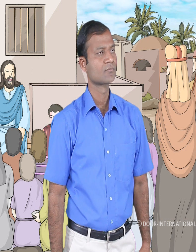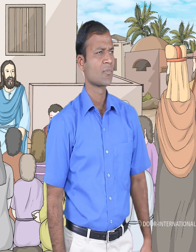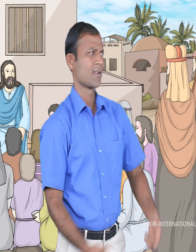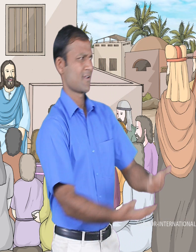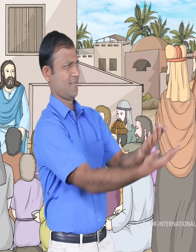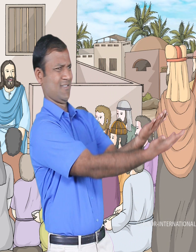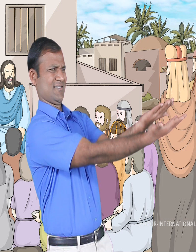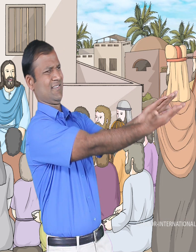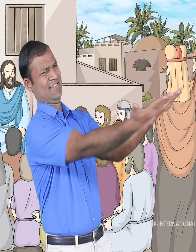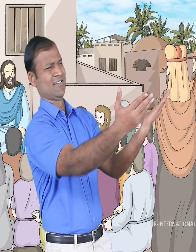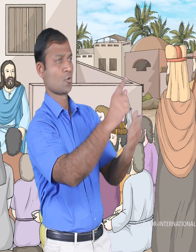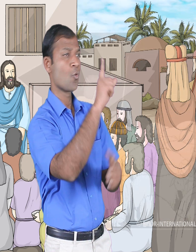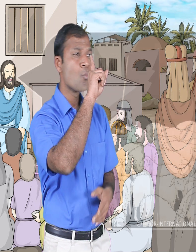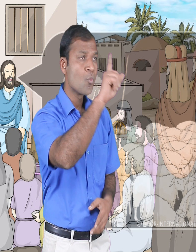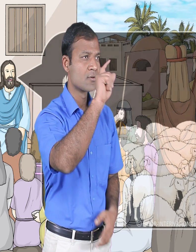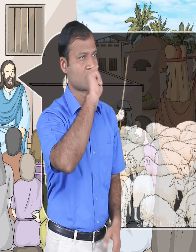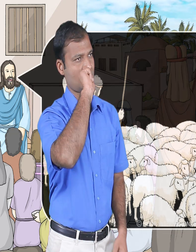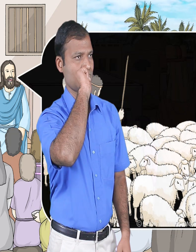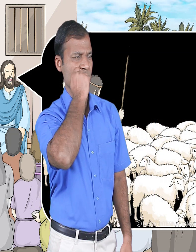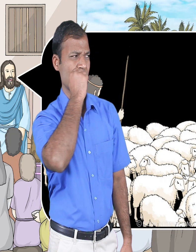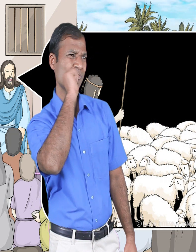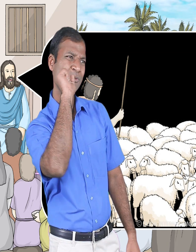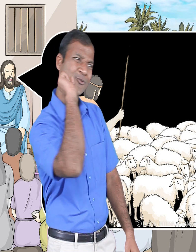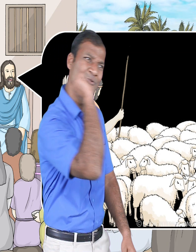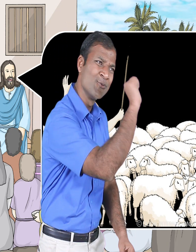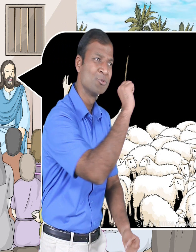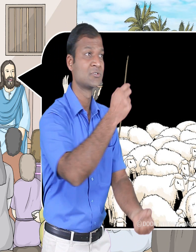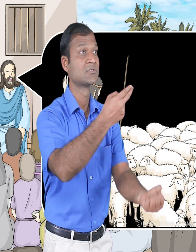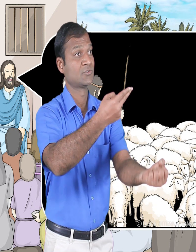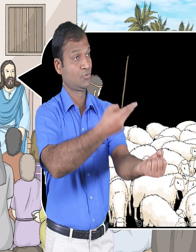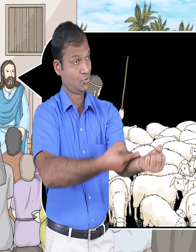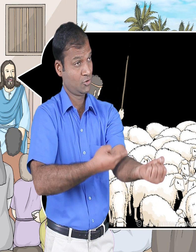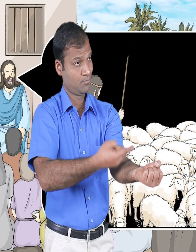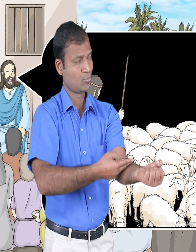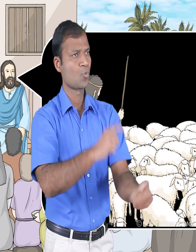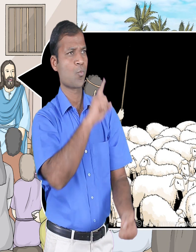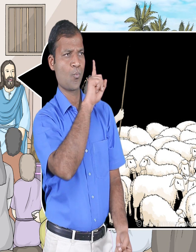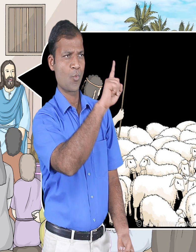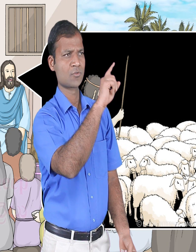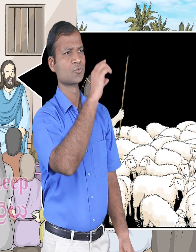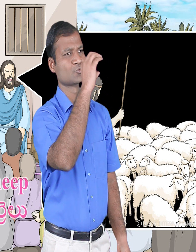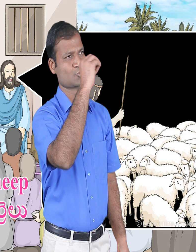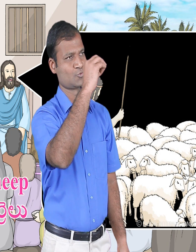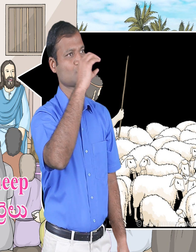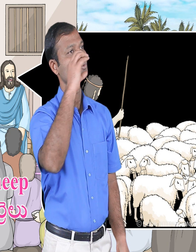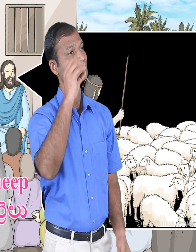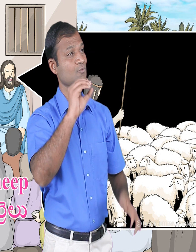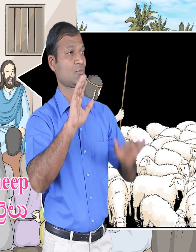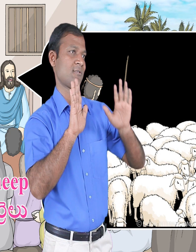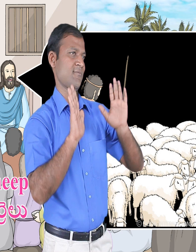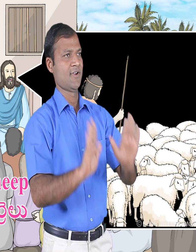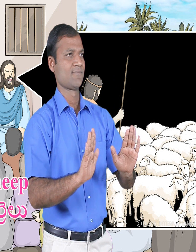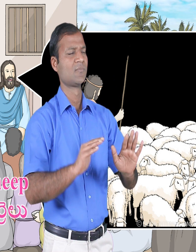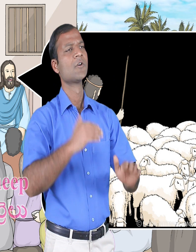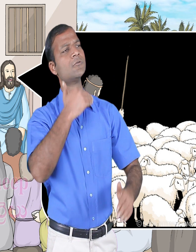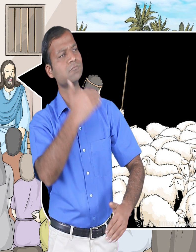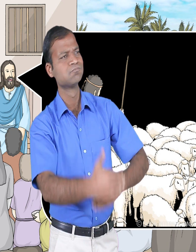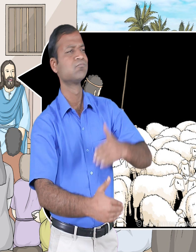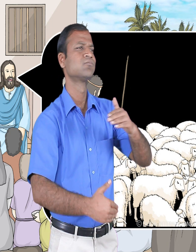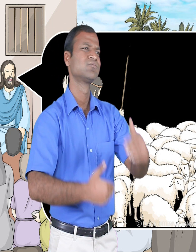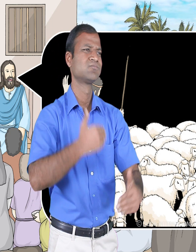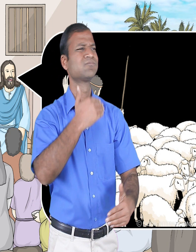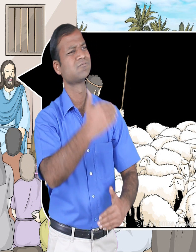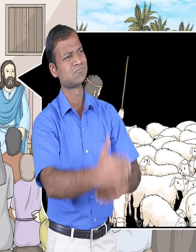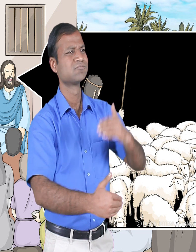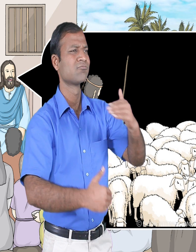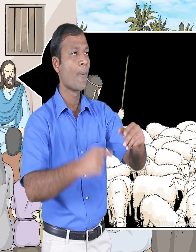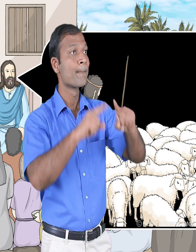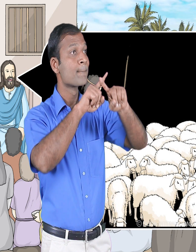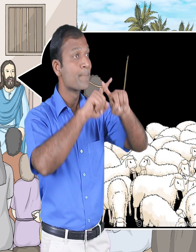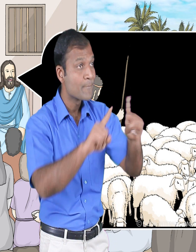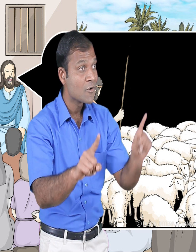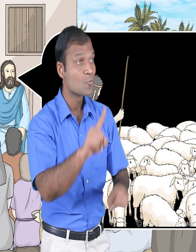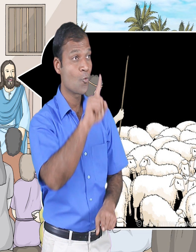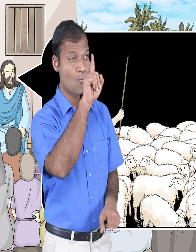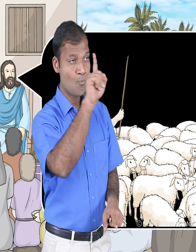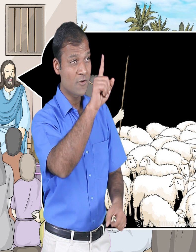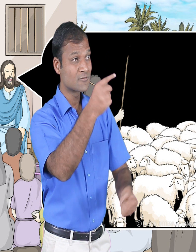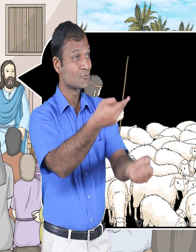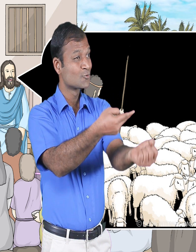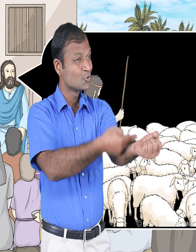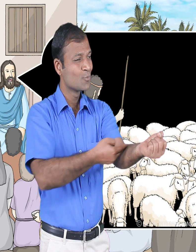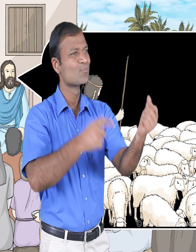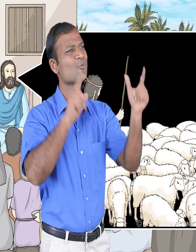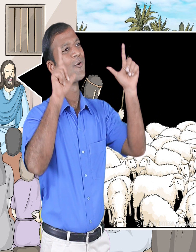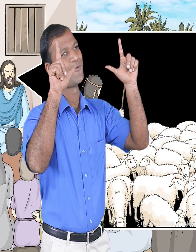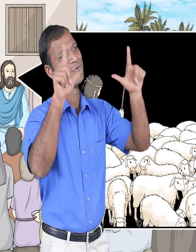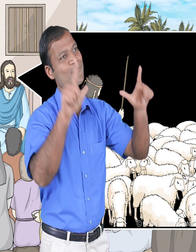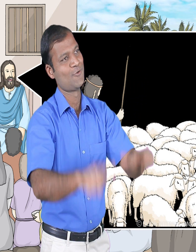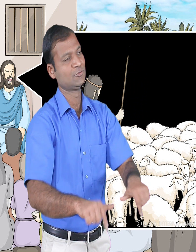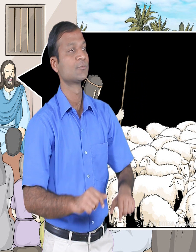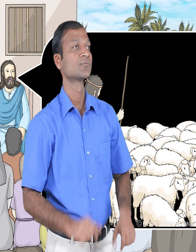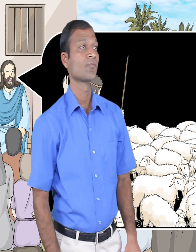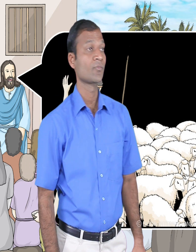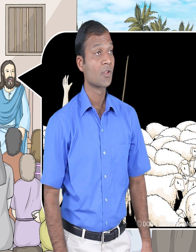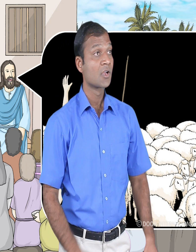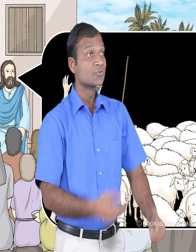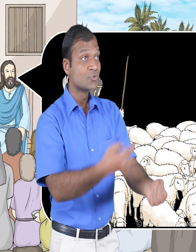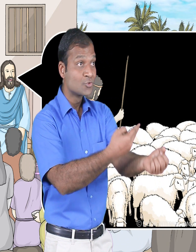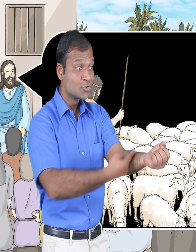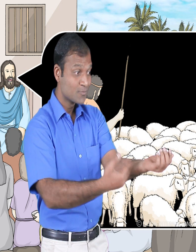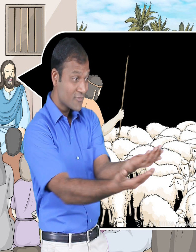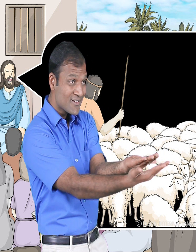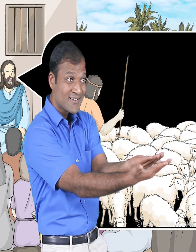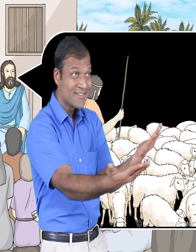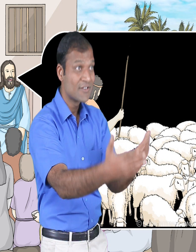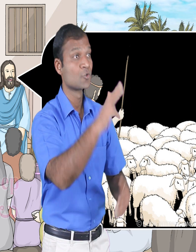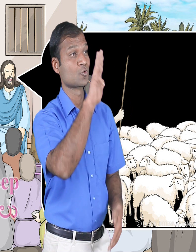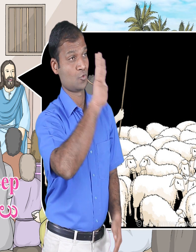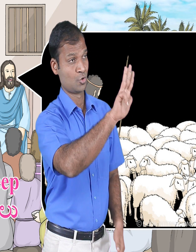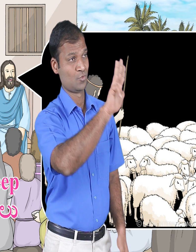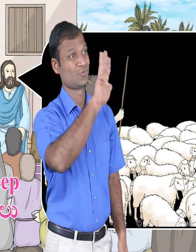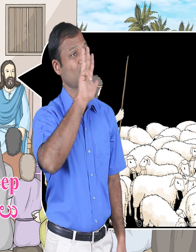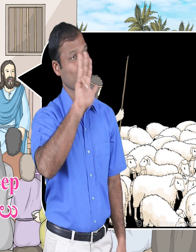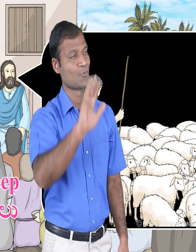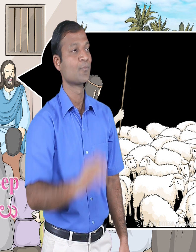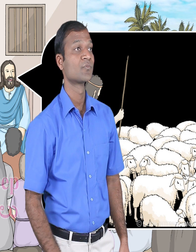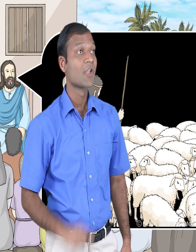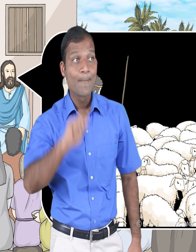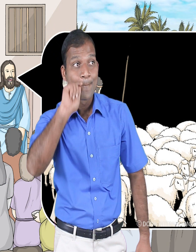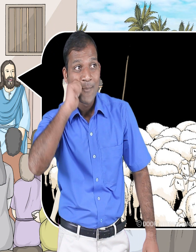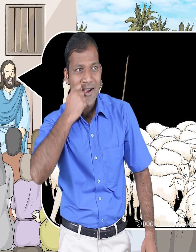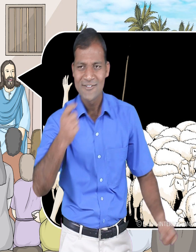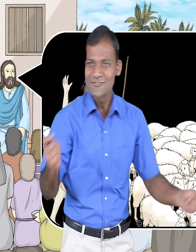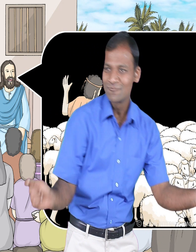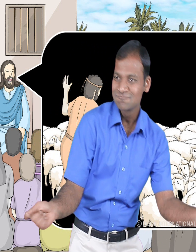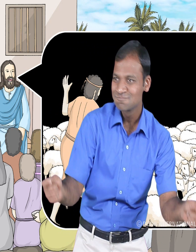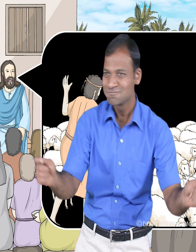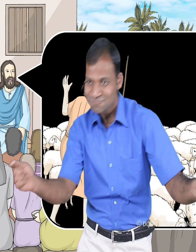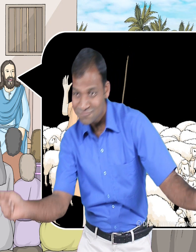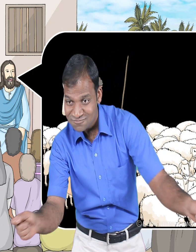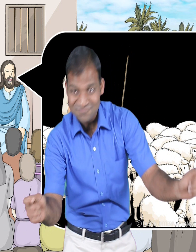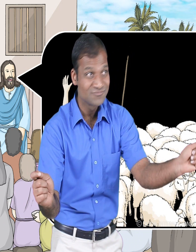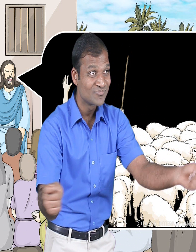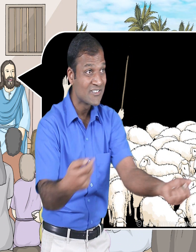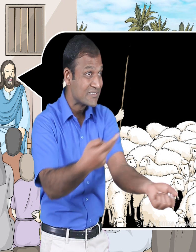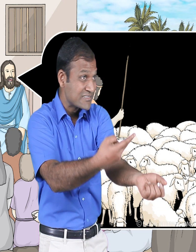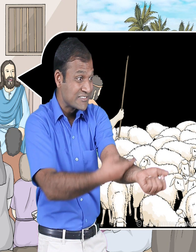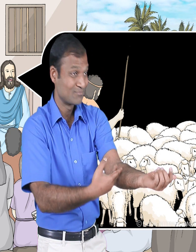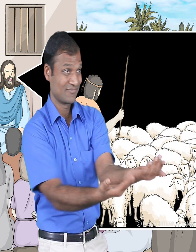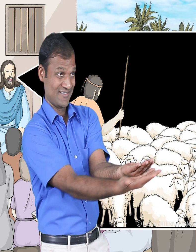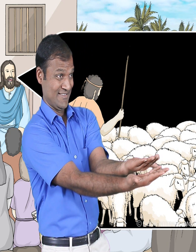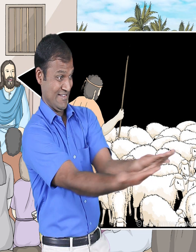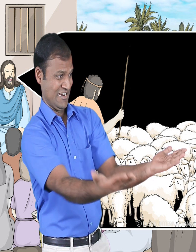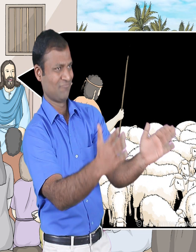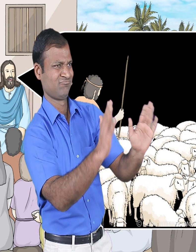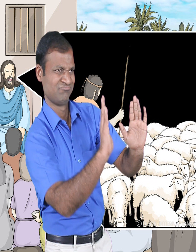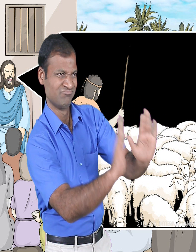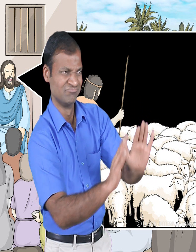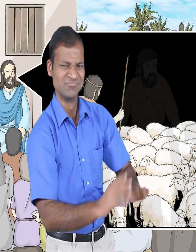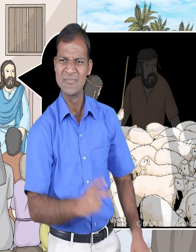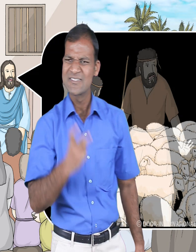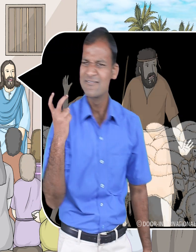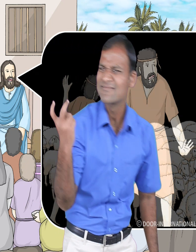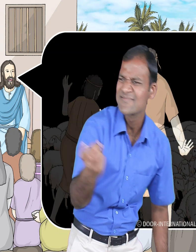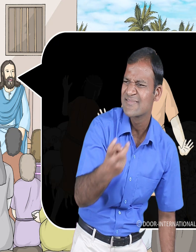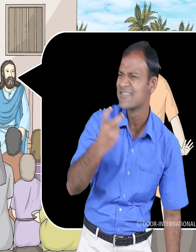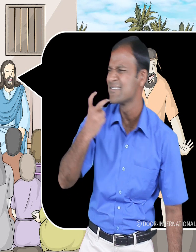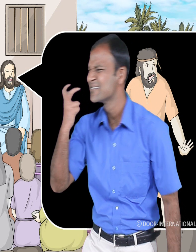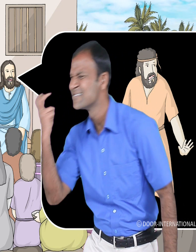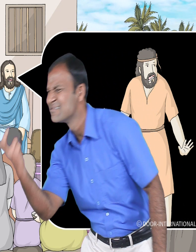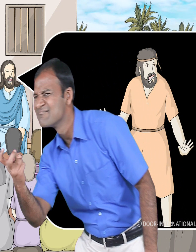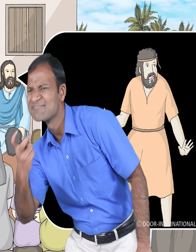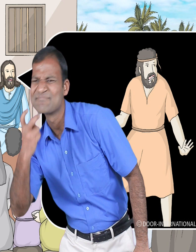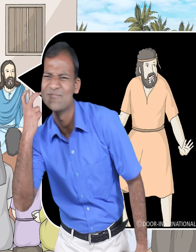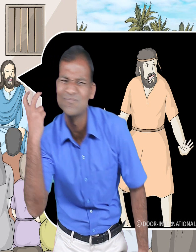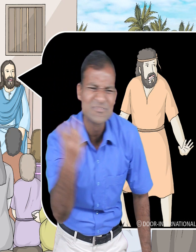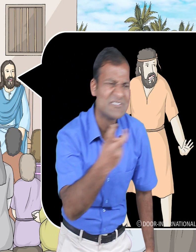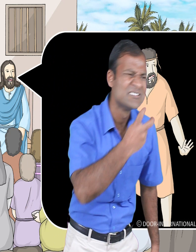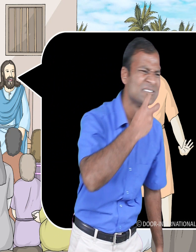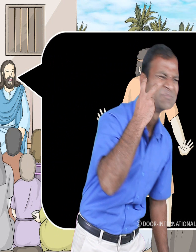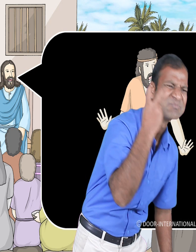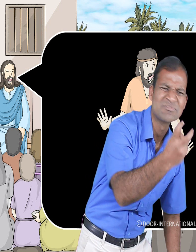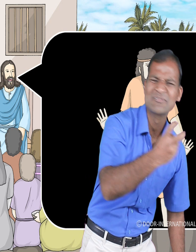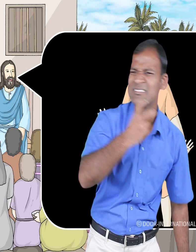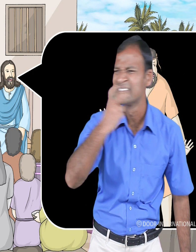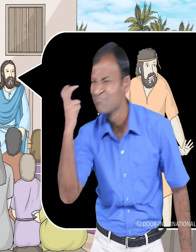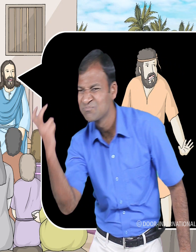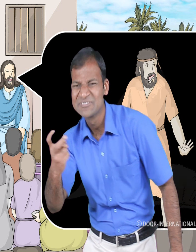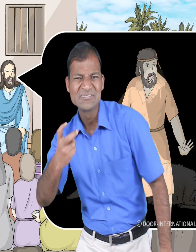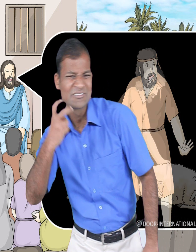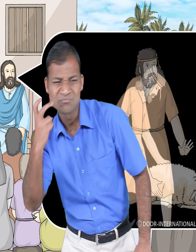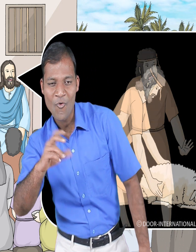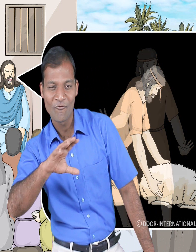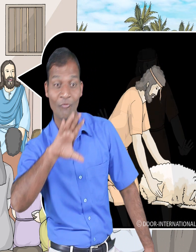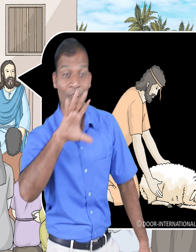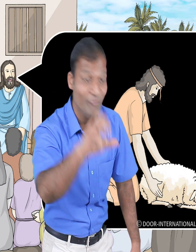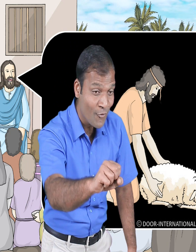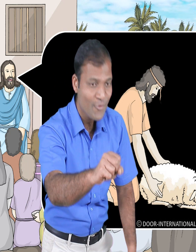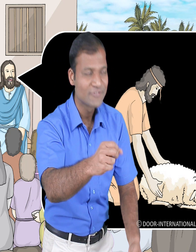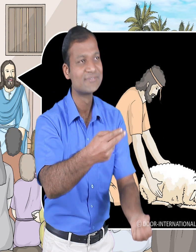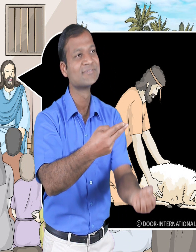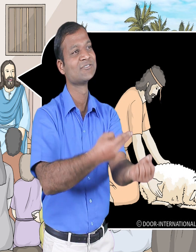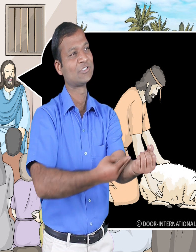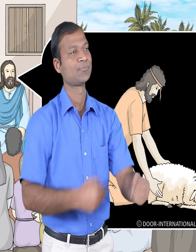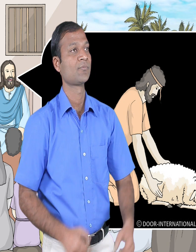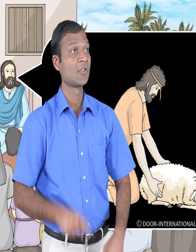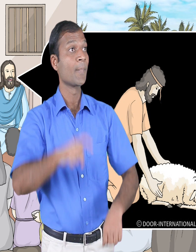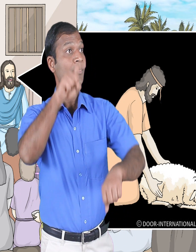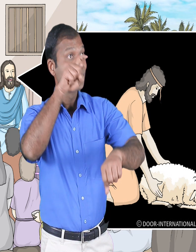Then Jesus told them this parable: “What man among you, if he has a hundred sheep and loses one of them, does not leave the ninety-nine in the pasture and go after the one that is lost, until he finds it?